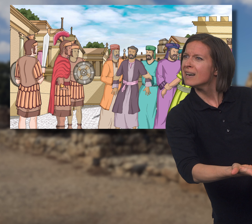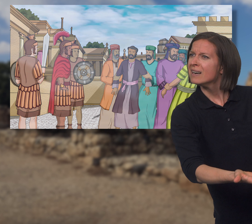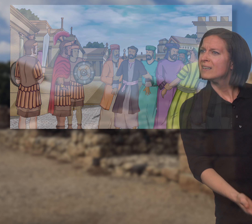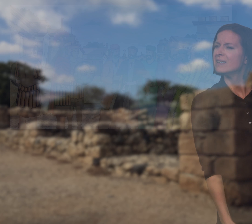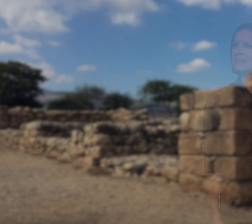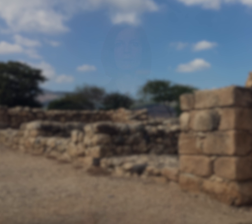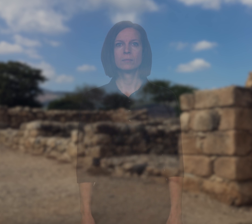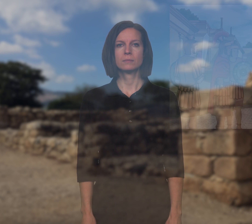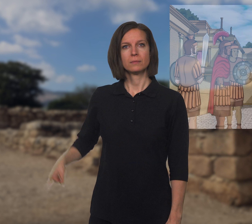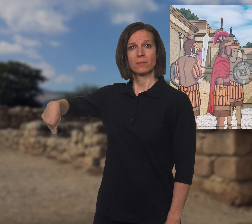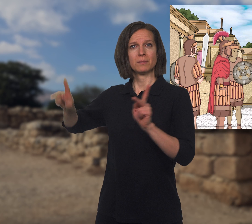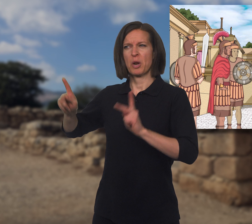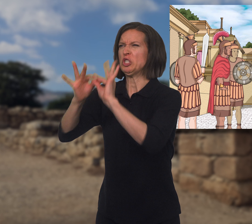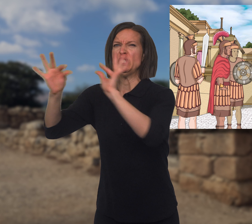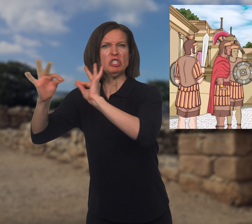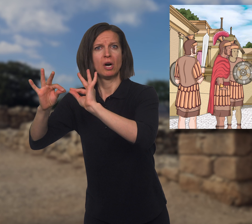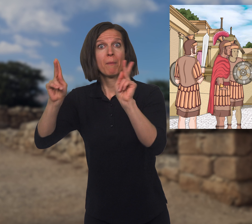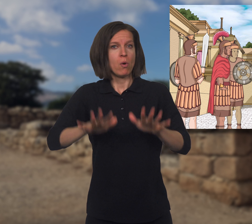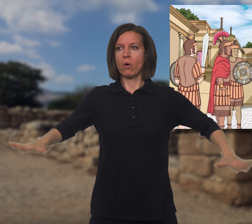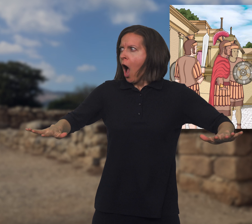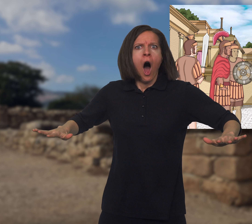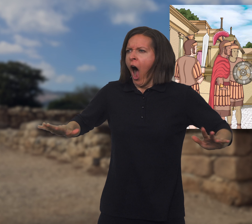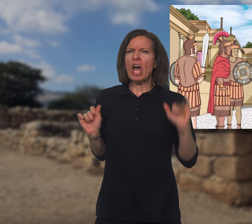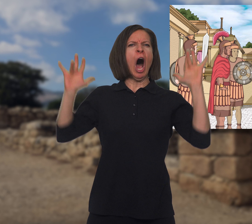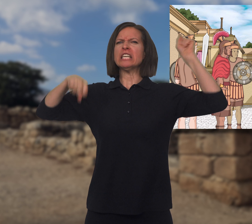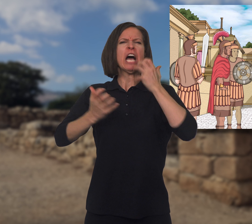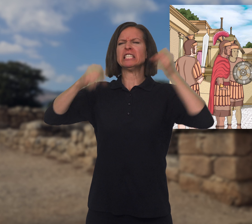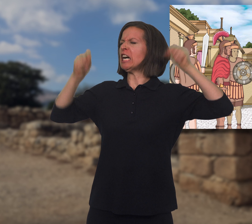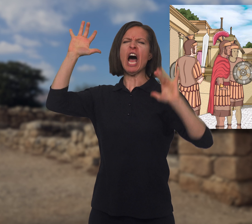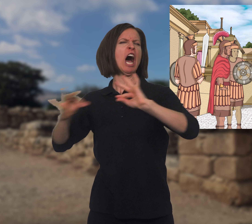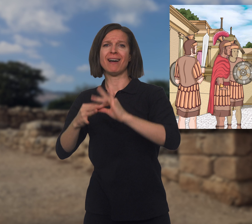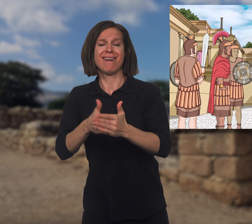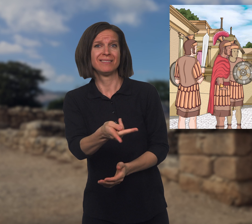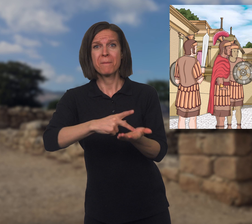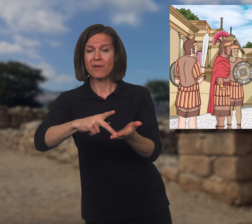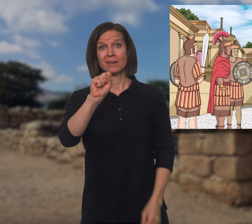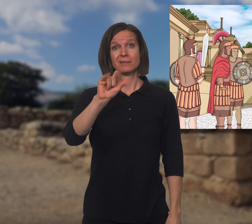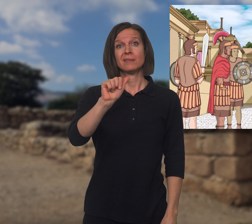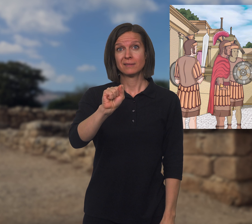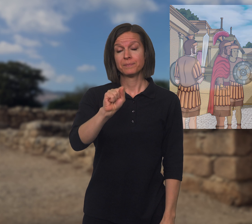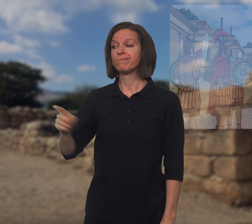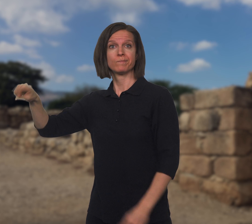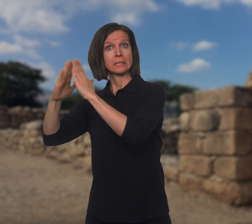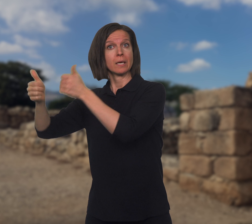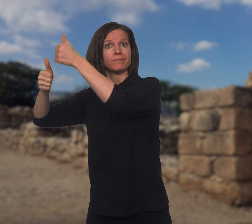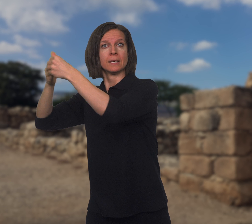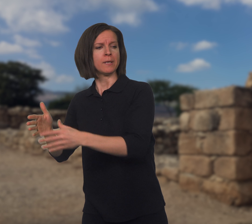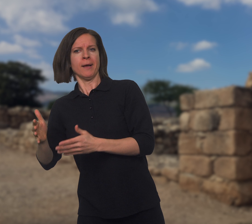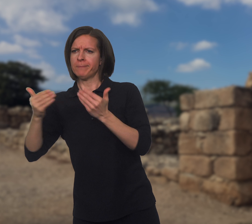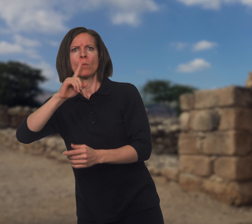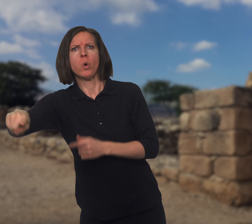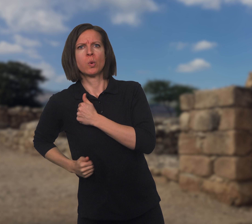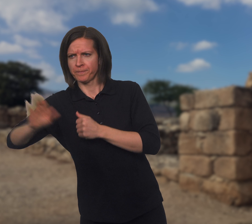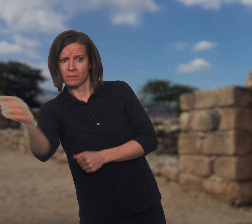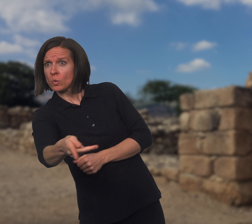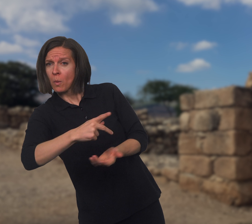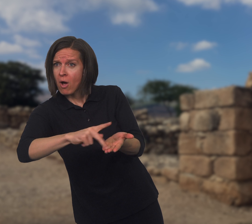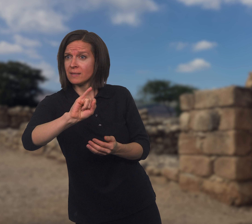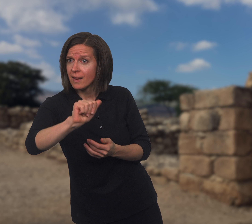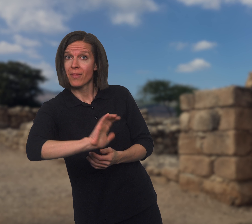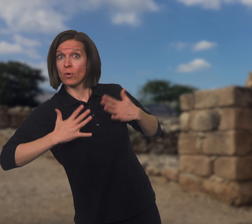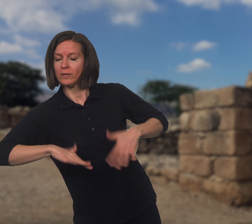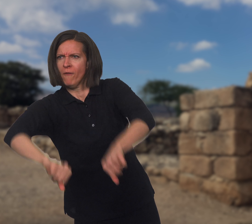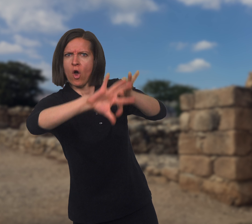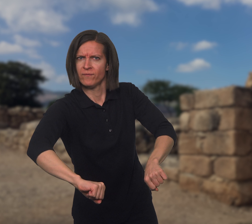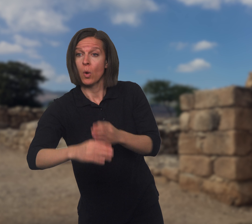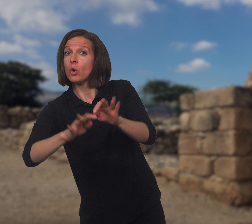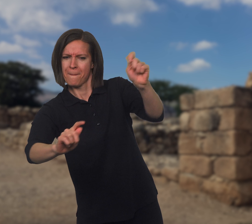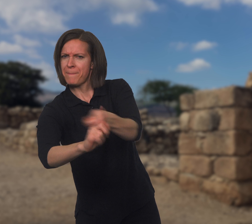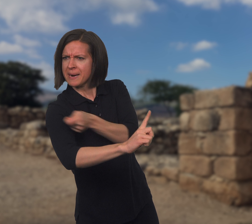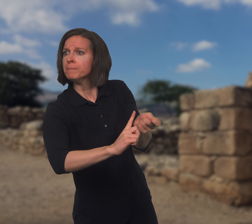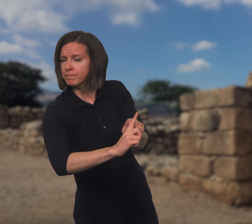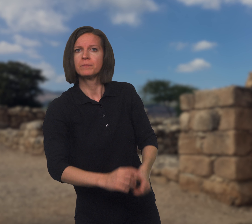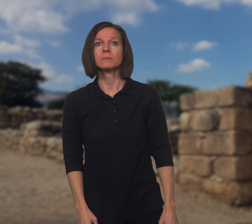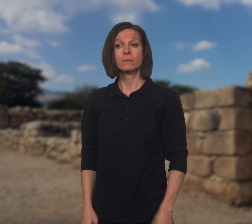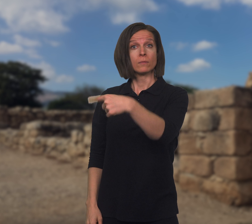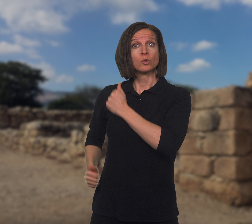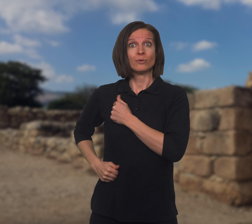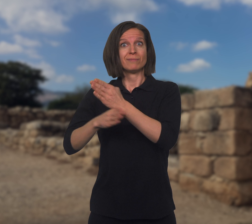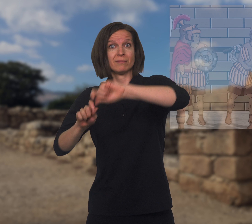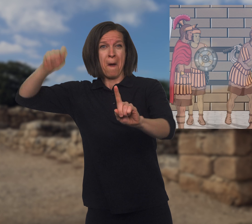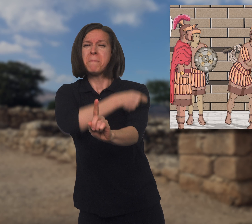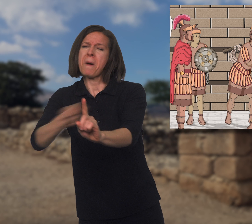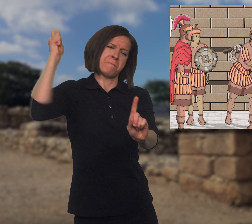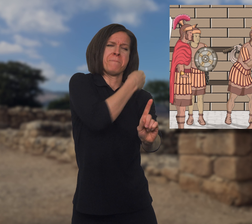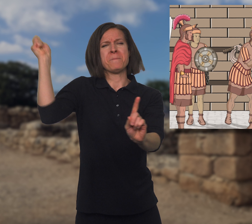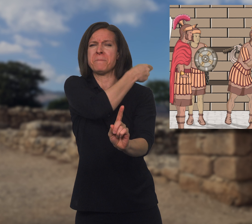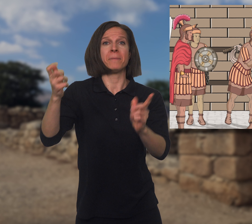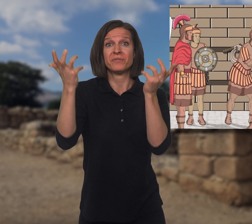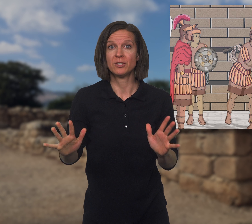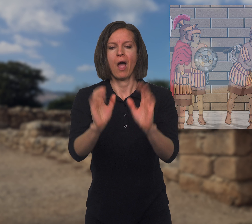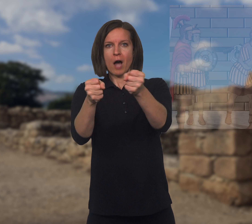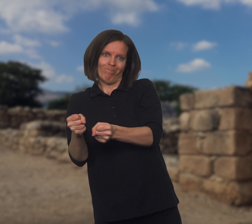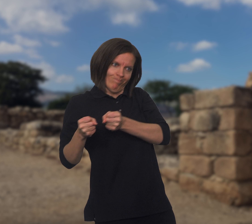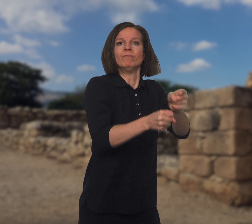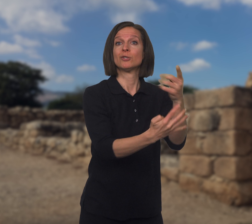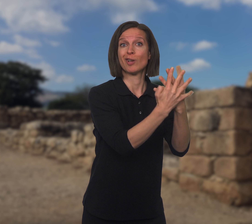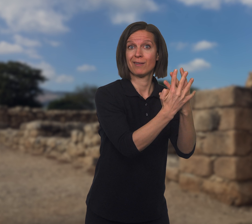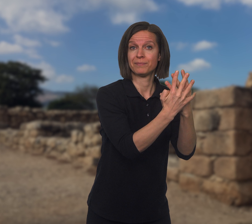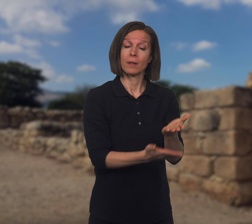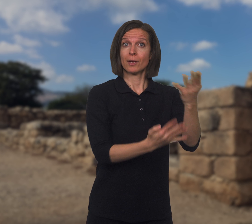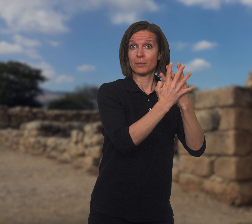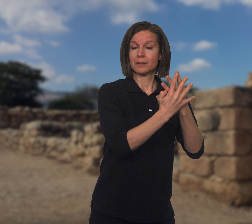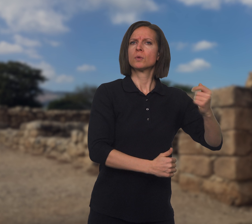The crowd joined in the attack against Paul and Silas, and the magistrates ordered that they be stripped and beaten with rods.